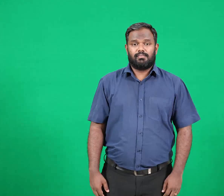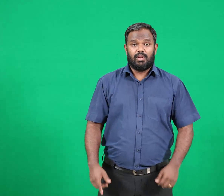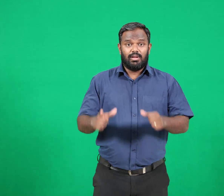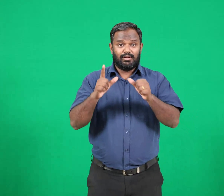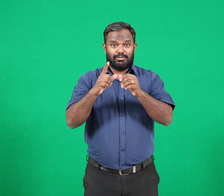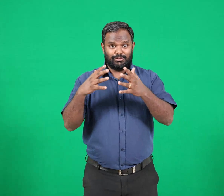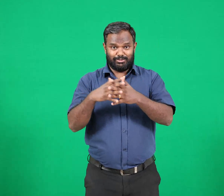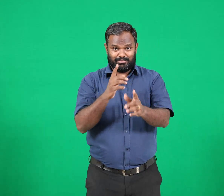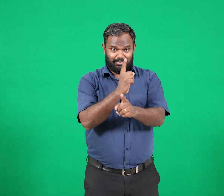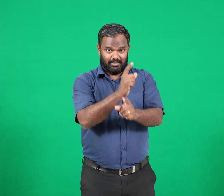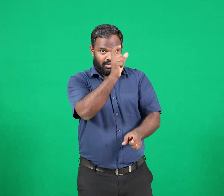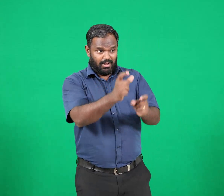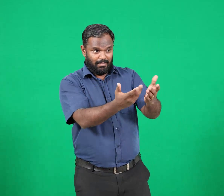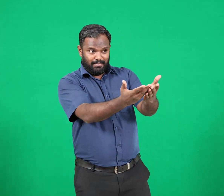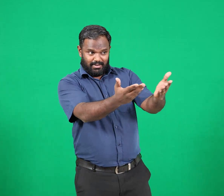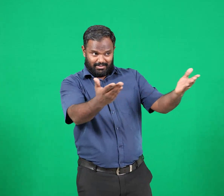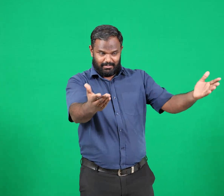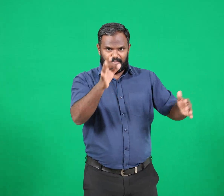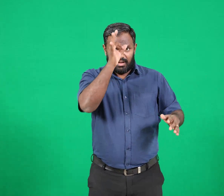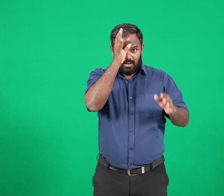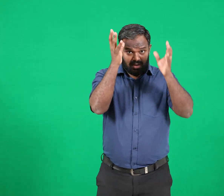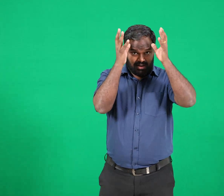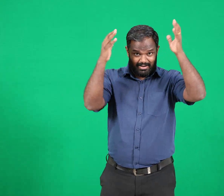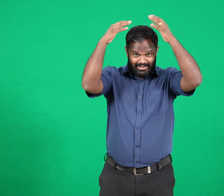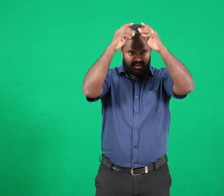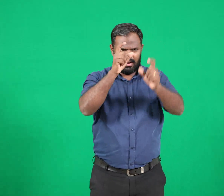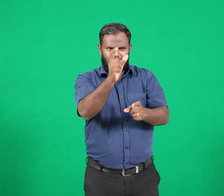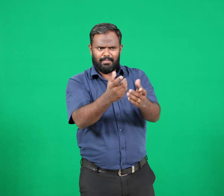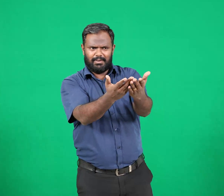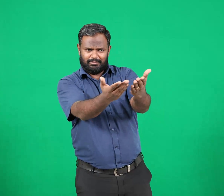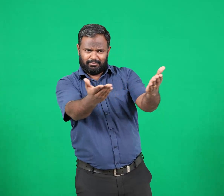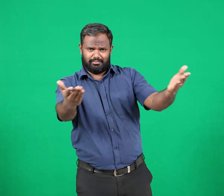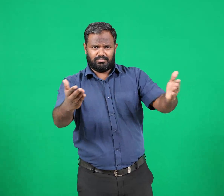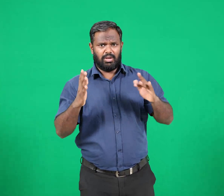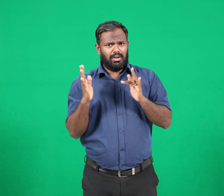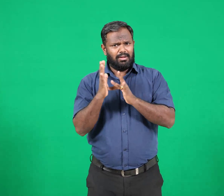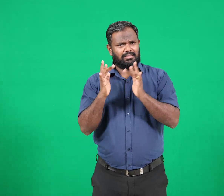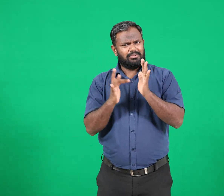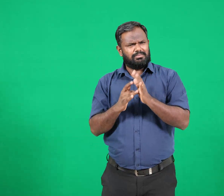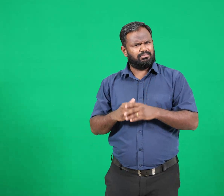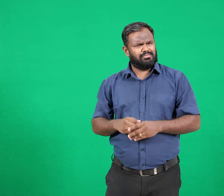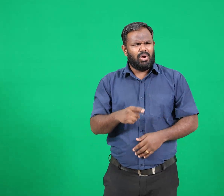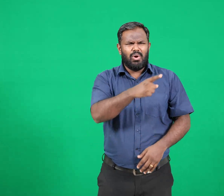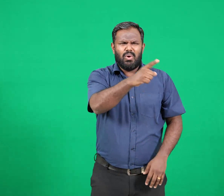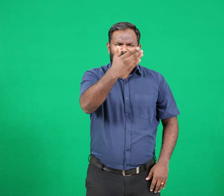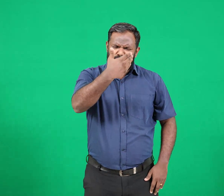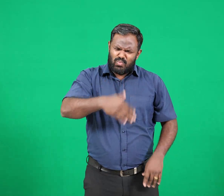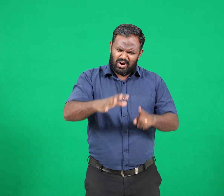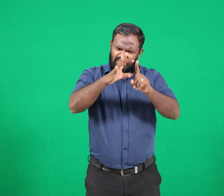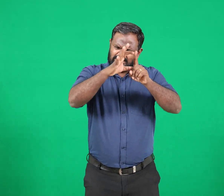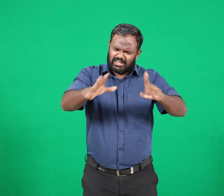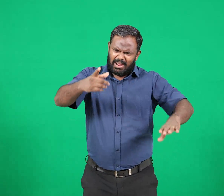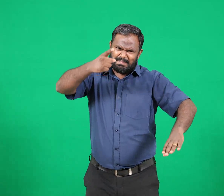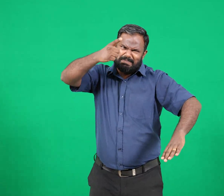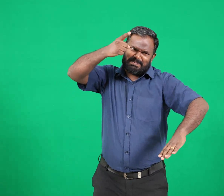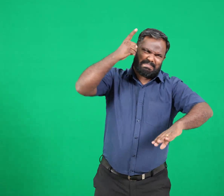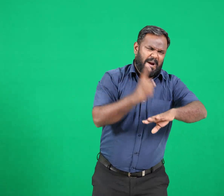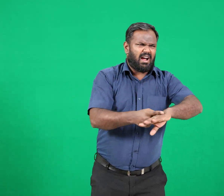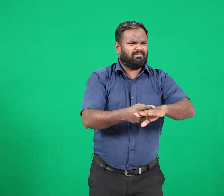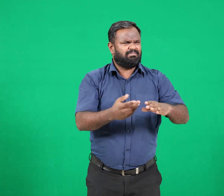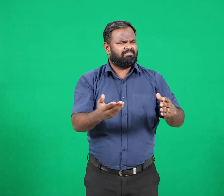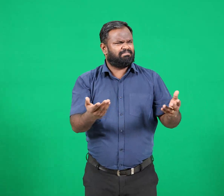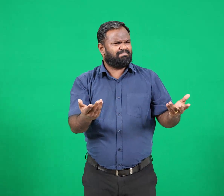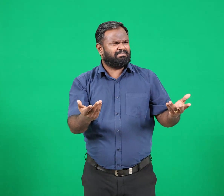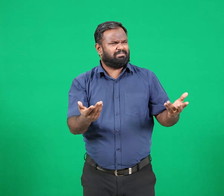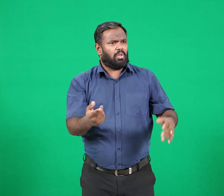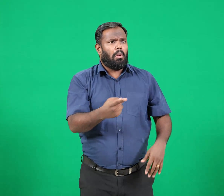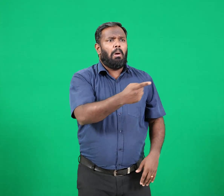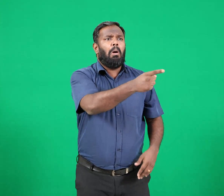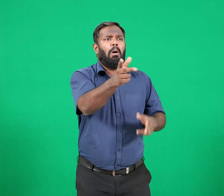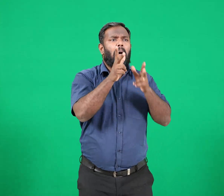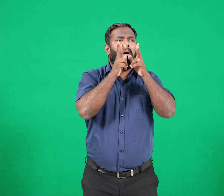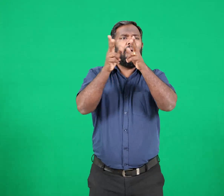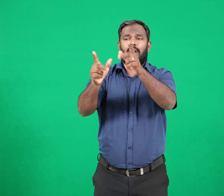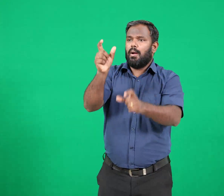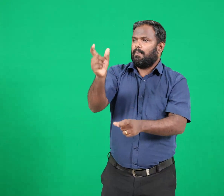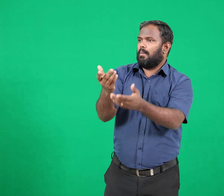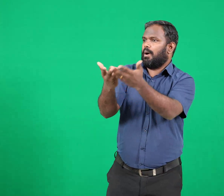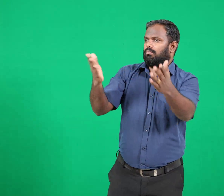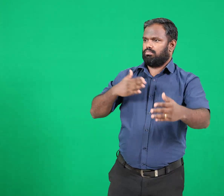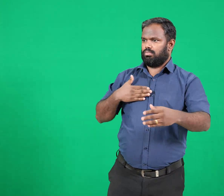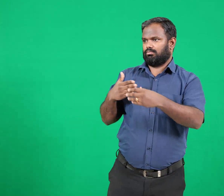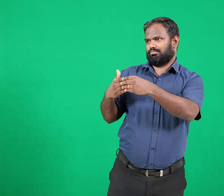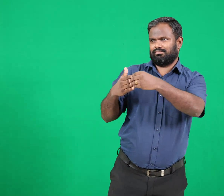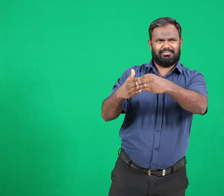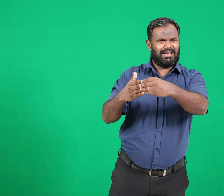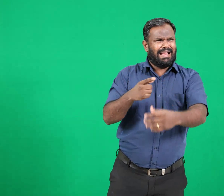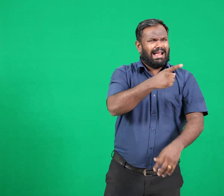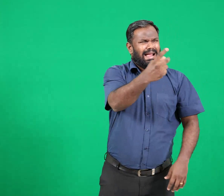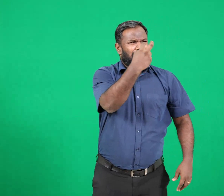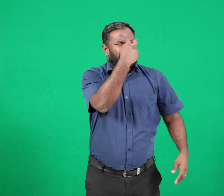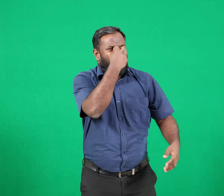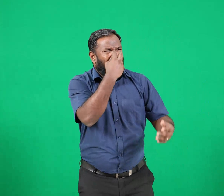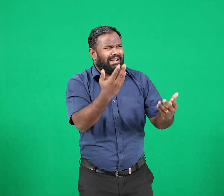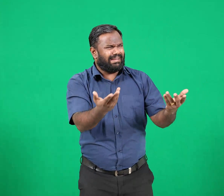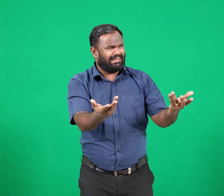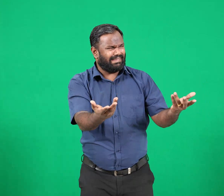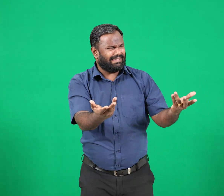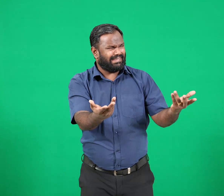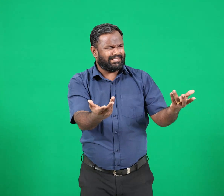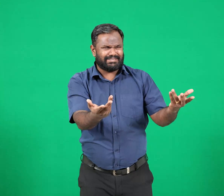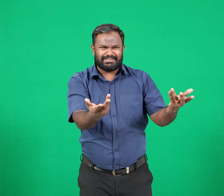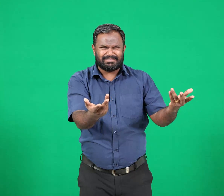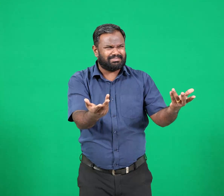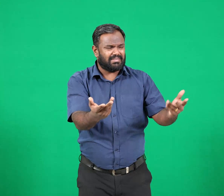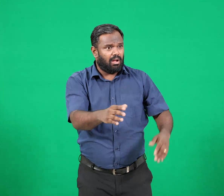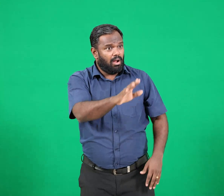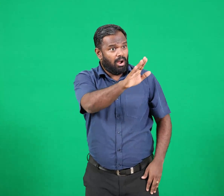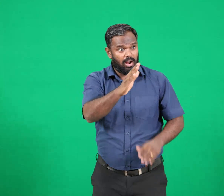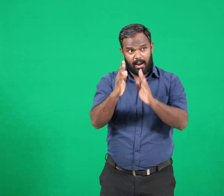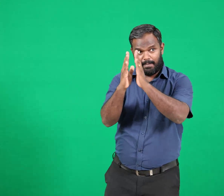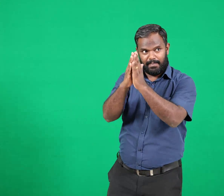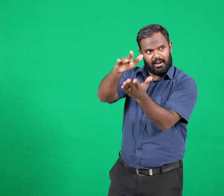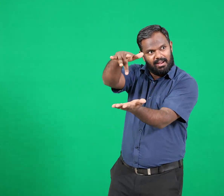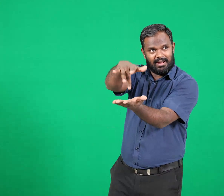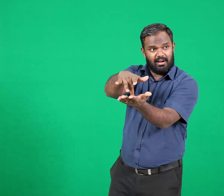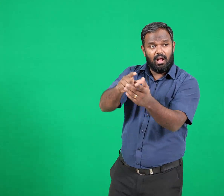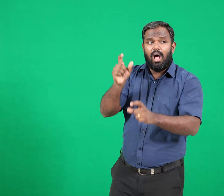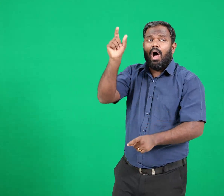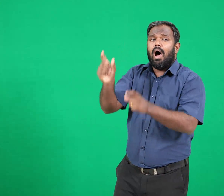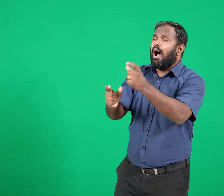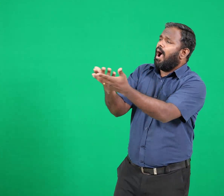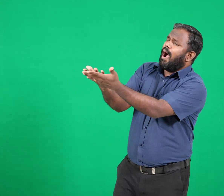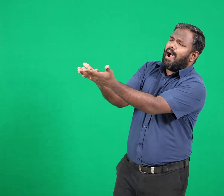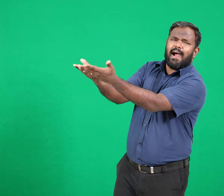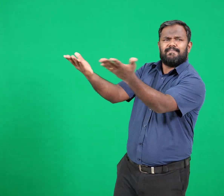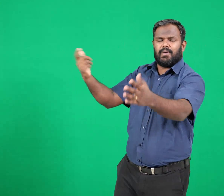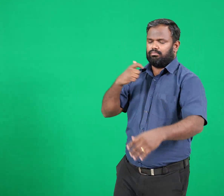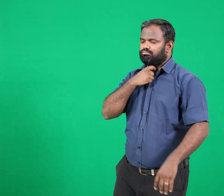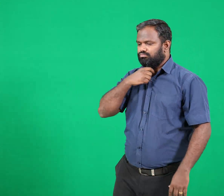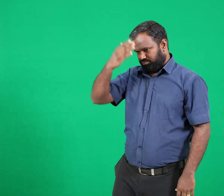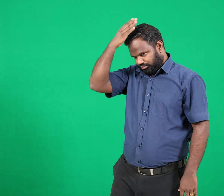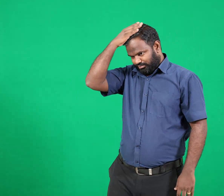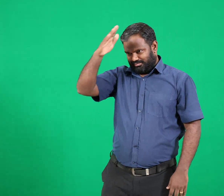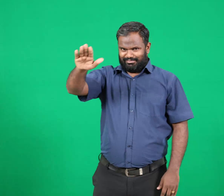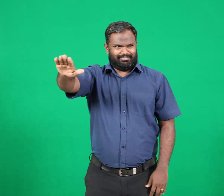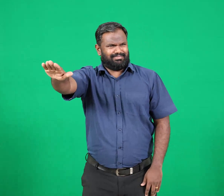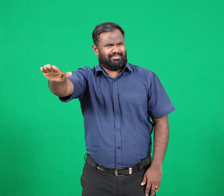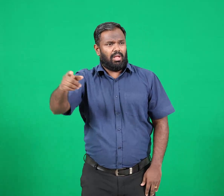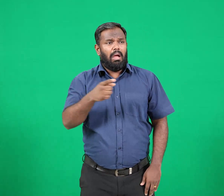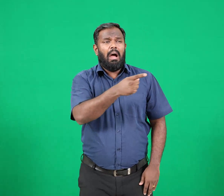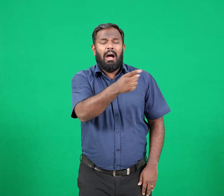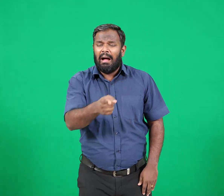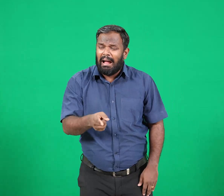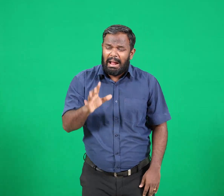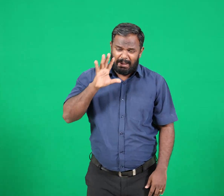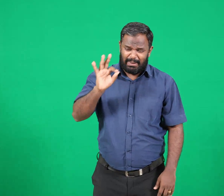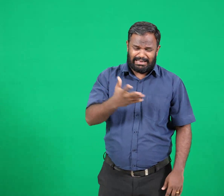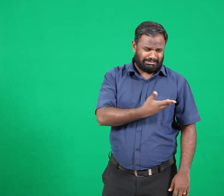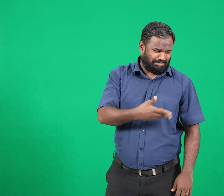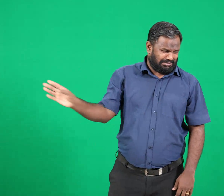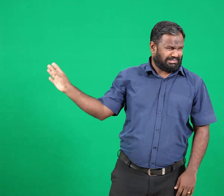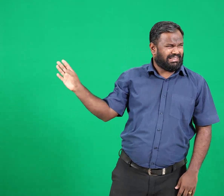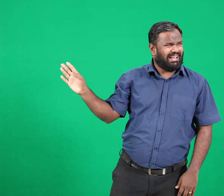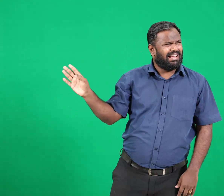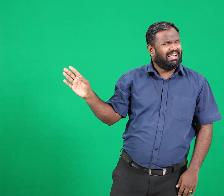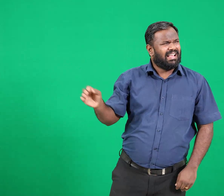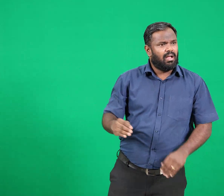Woe to you, blind guides! You say, ' If anyone swears by the temple, it means nothing;